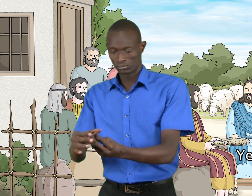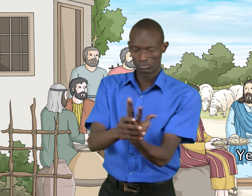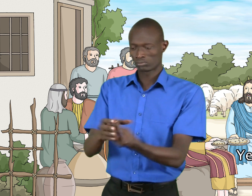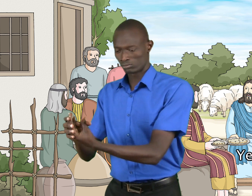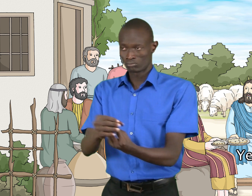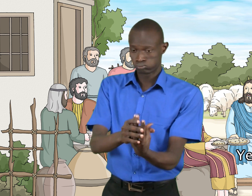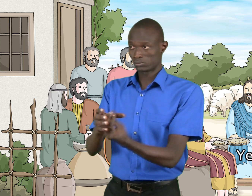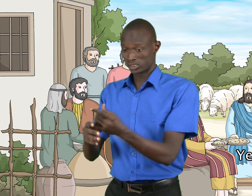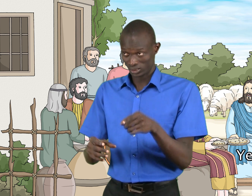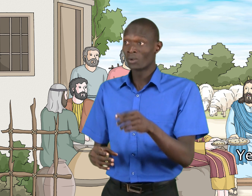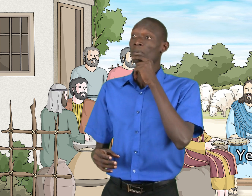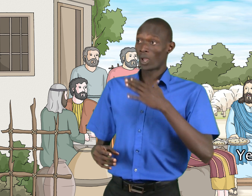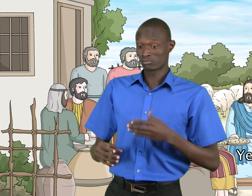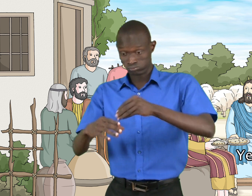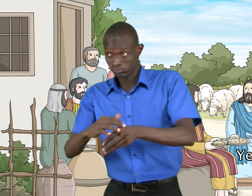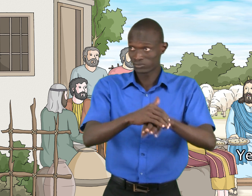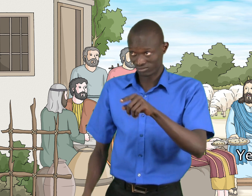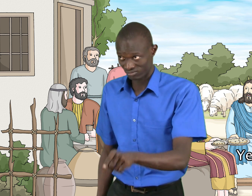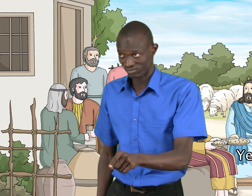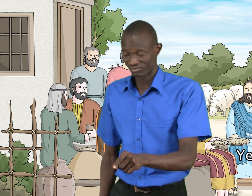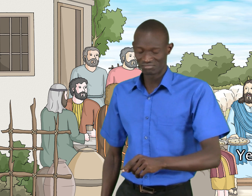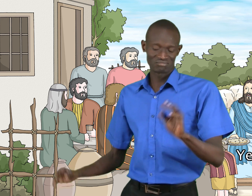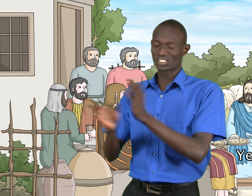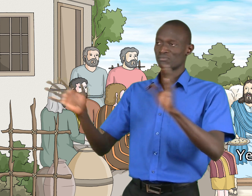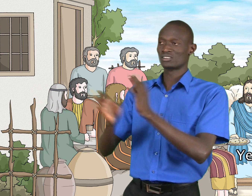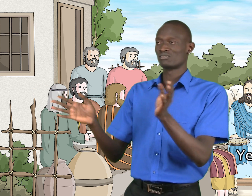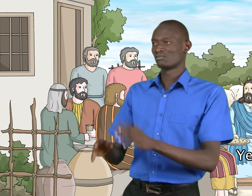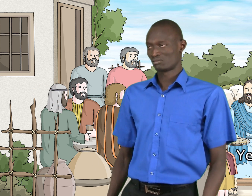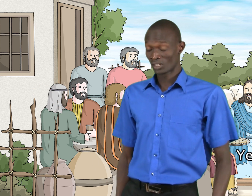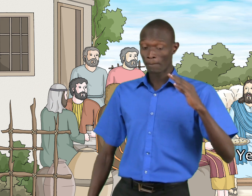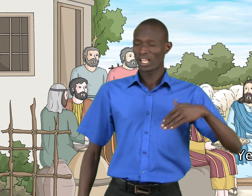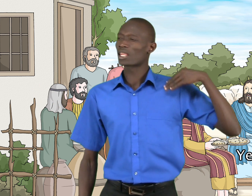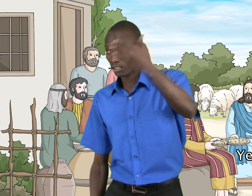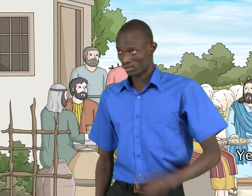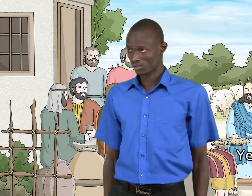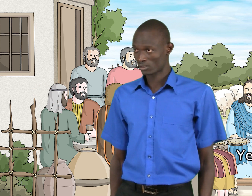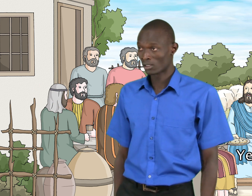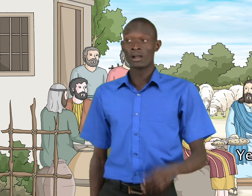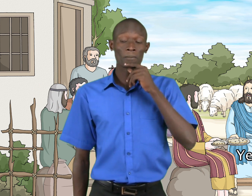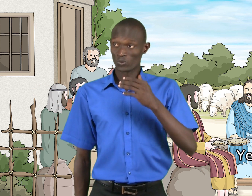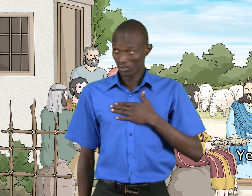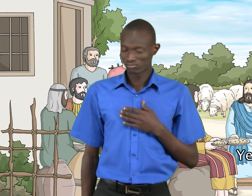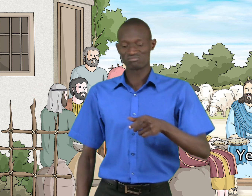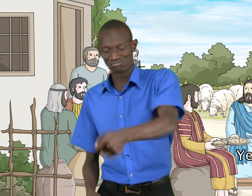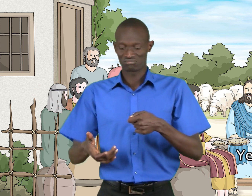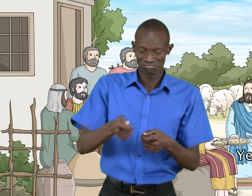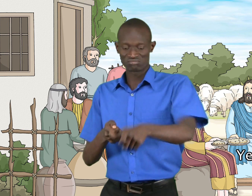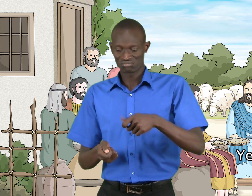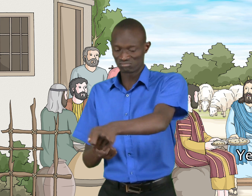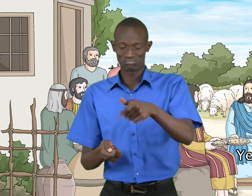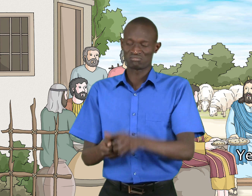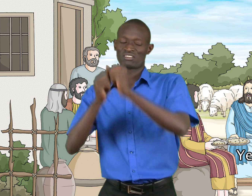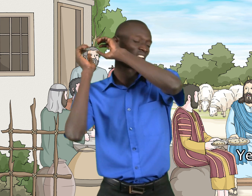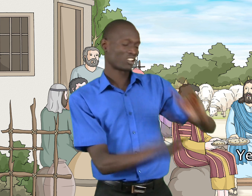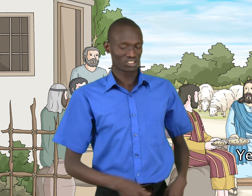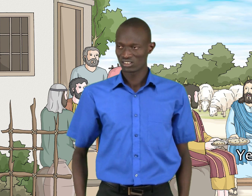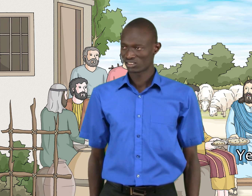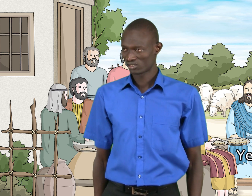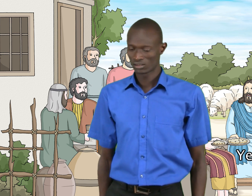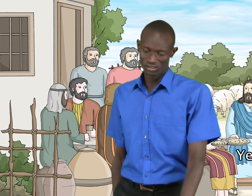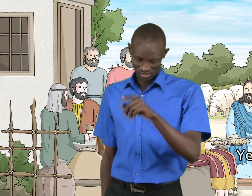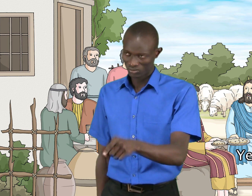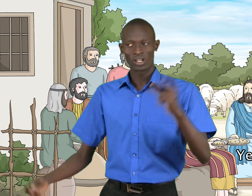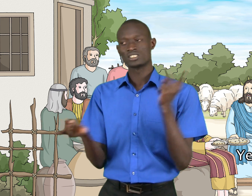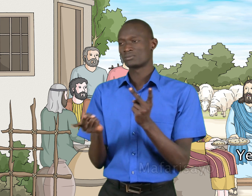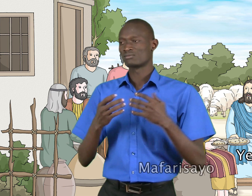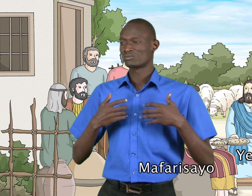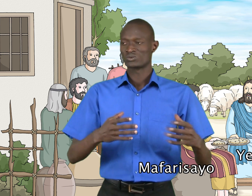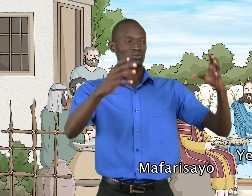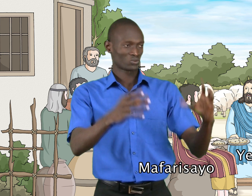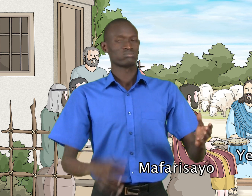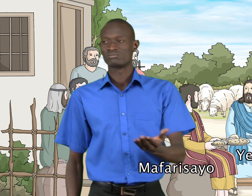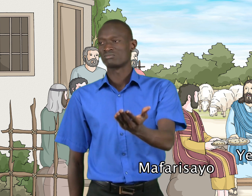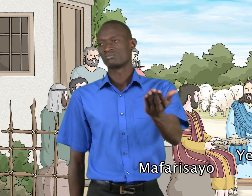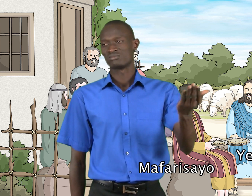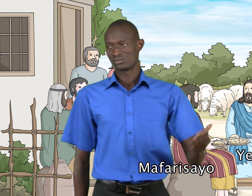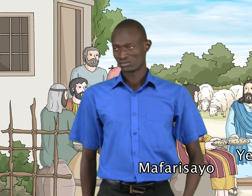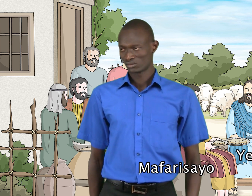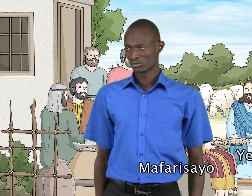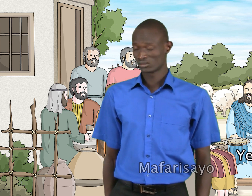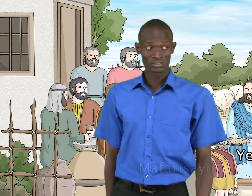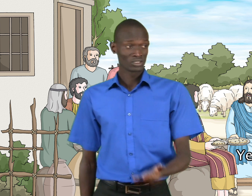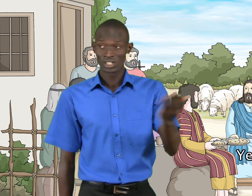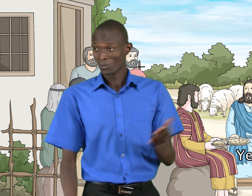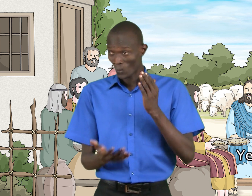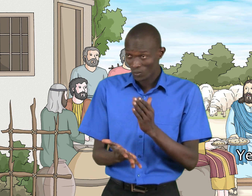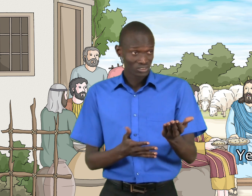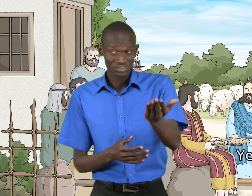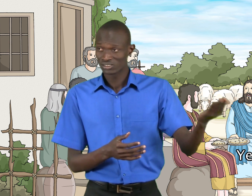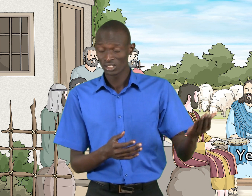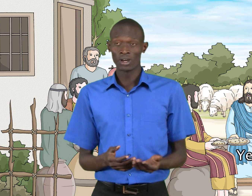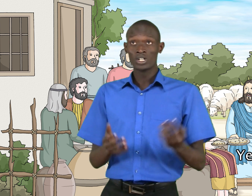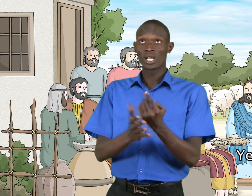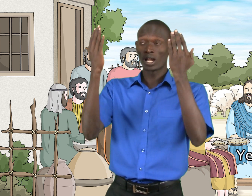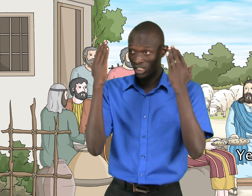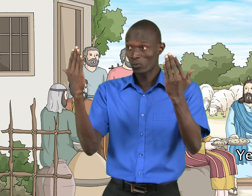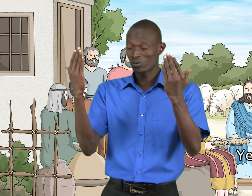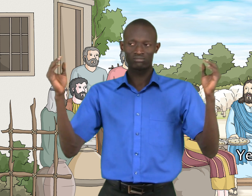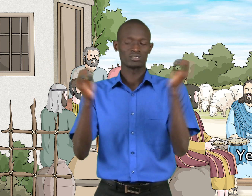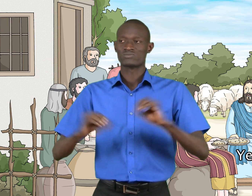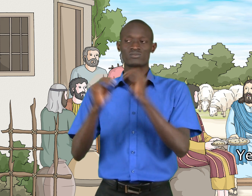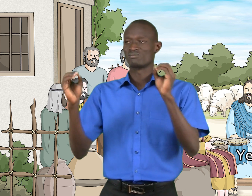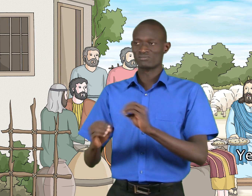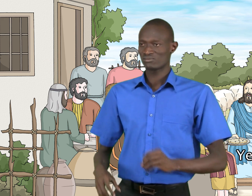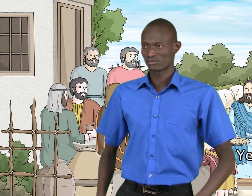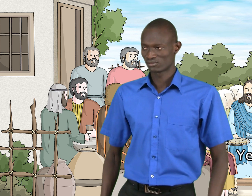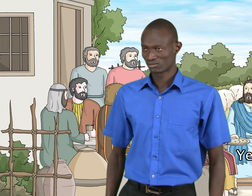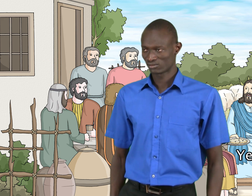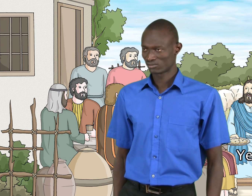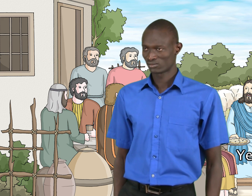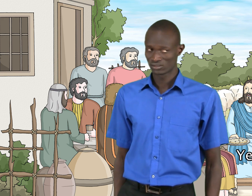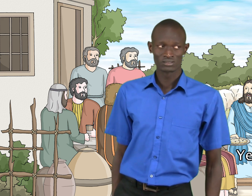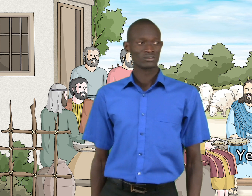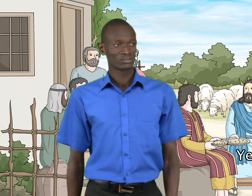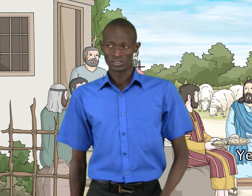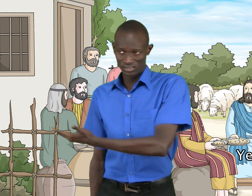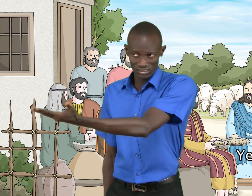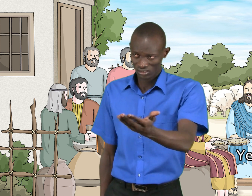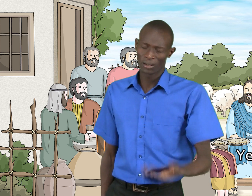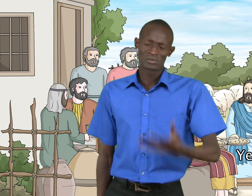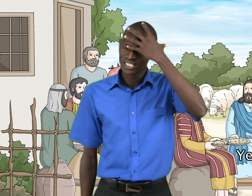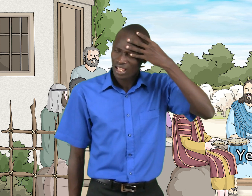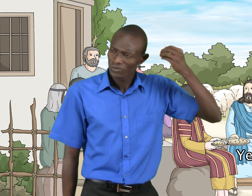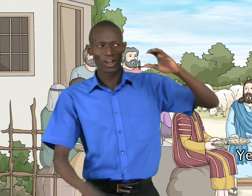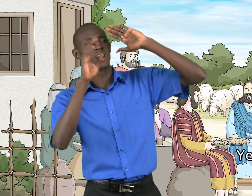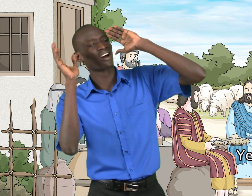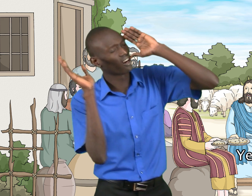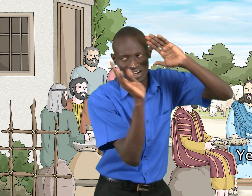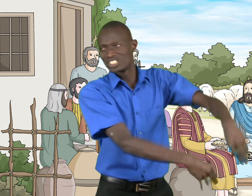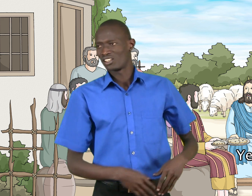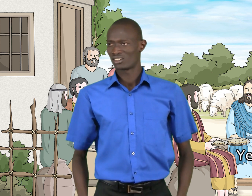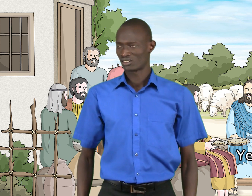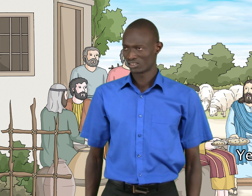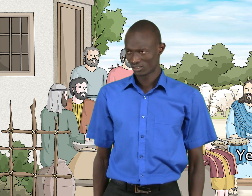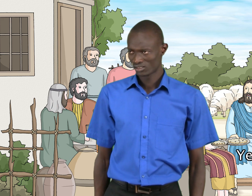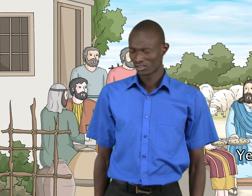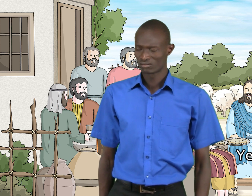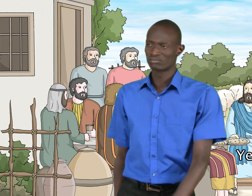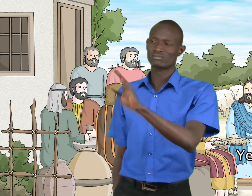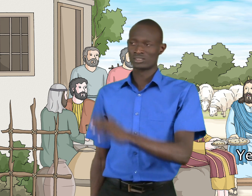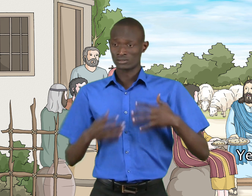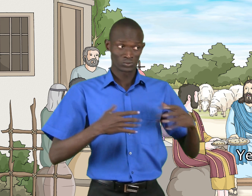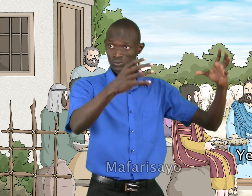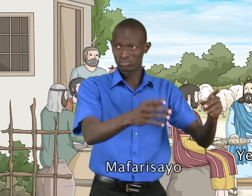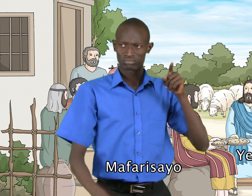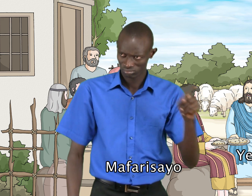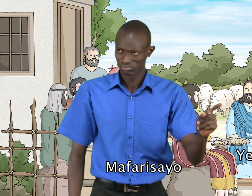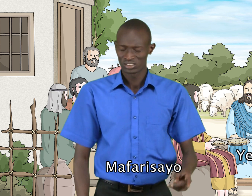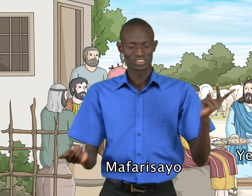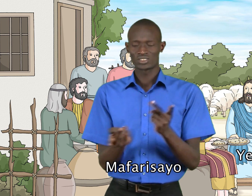But Jesus replied, “Every plant that My heavenly Father has not planted will be pulled up by its roots.